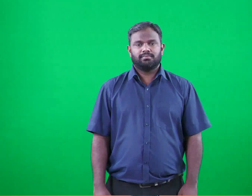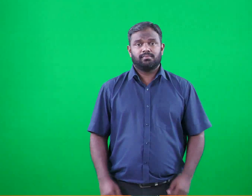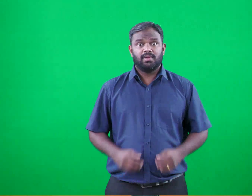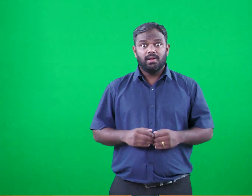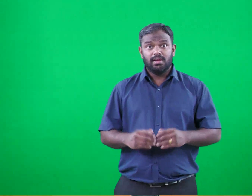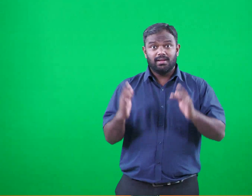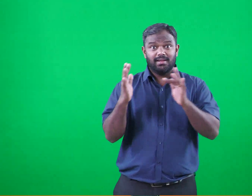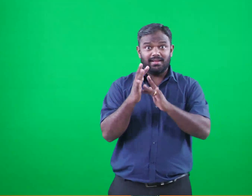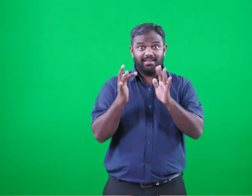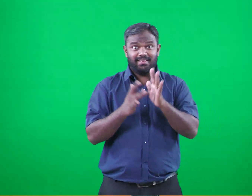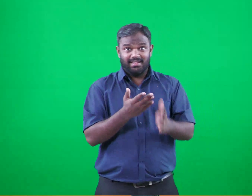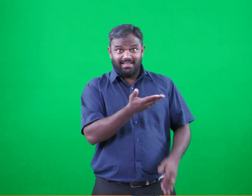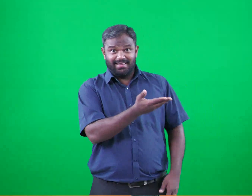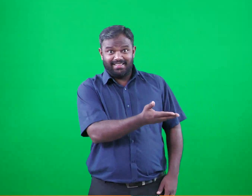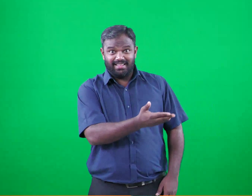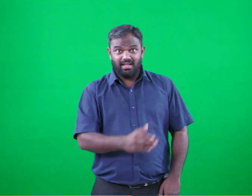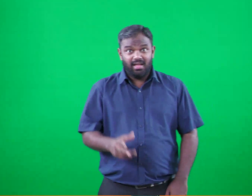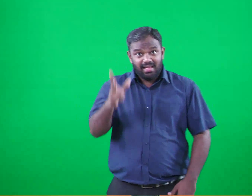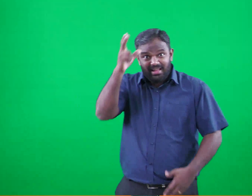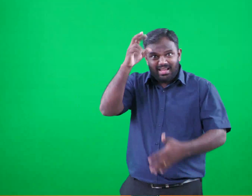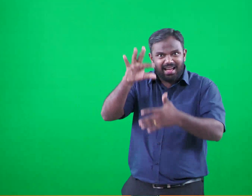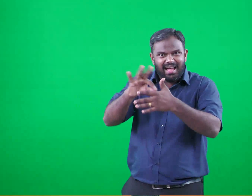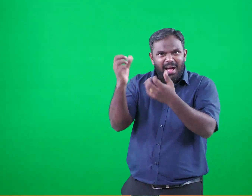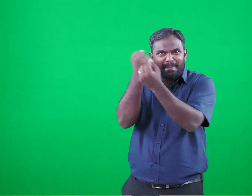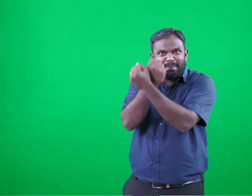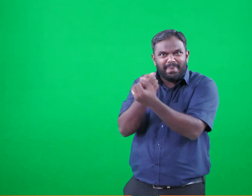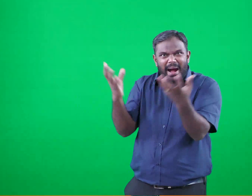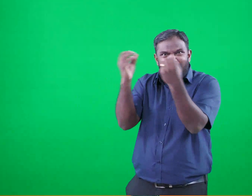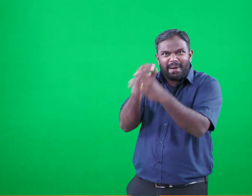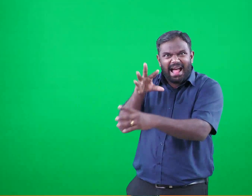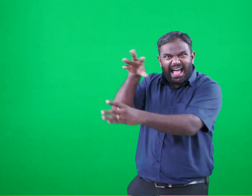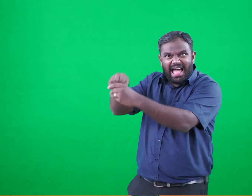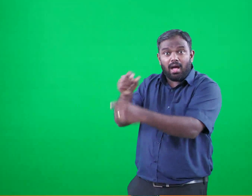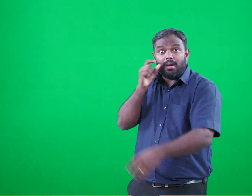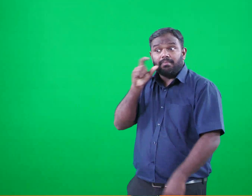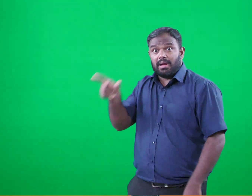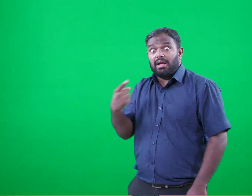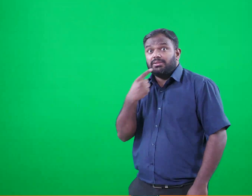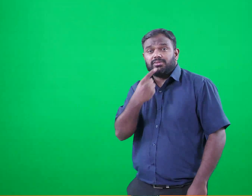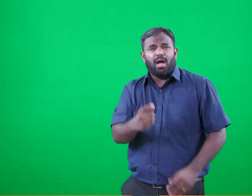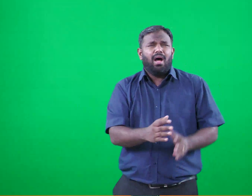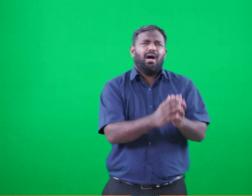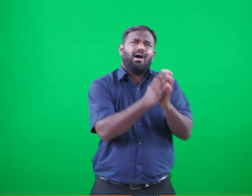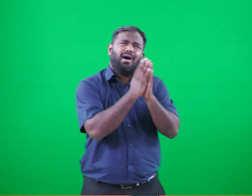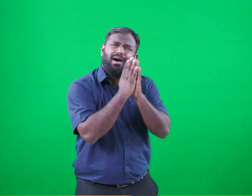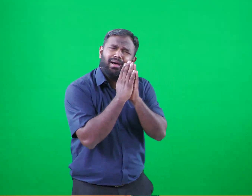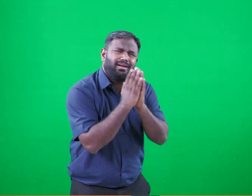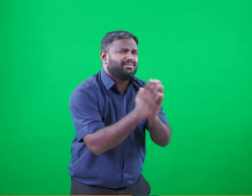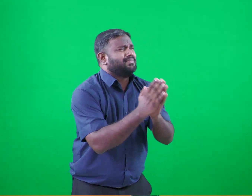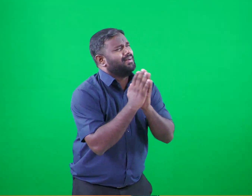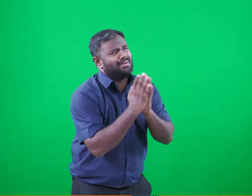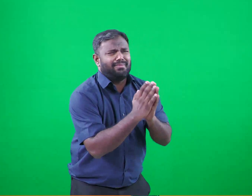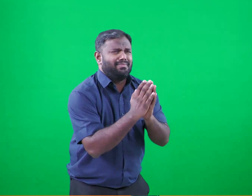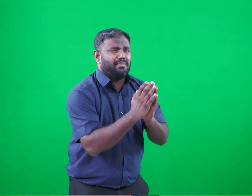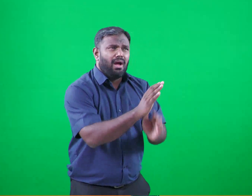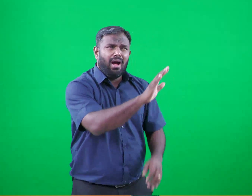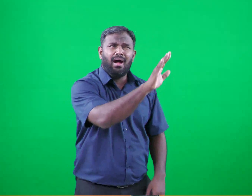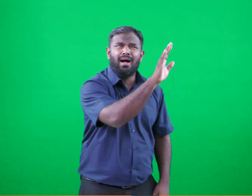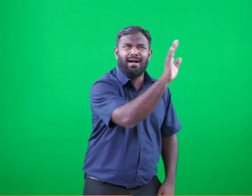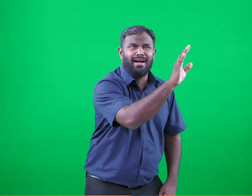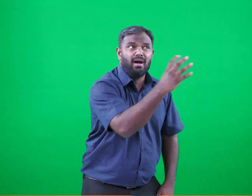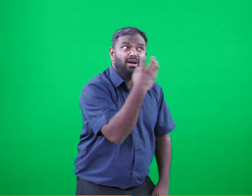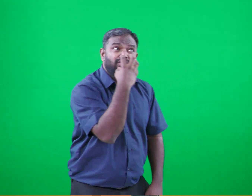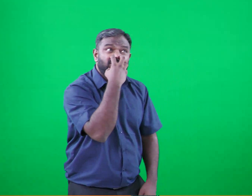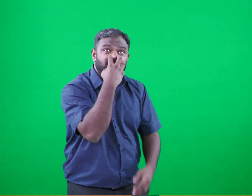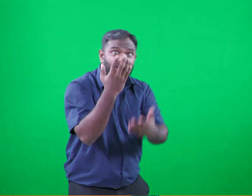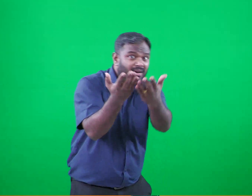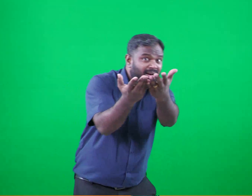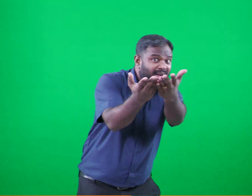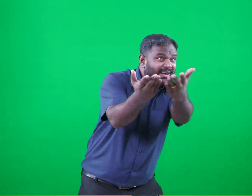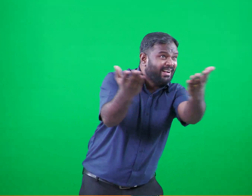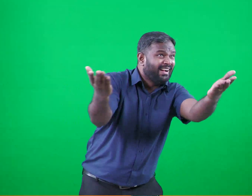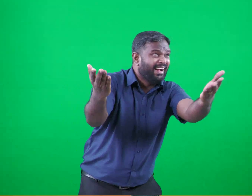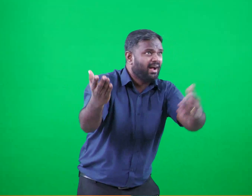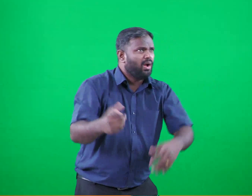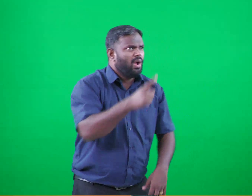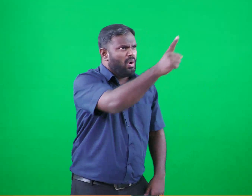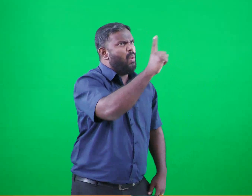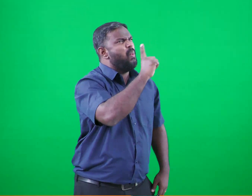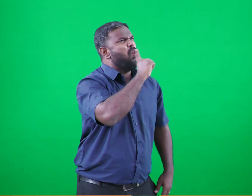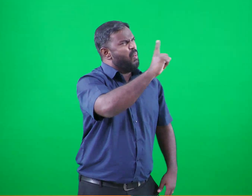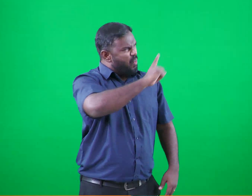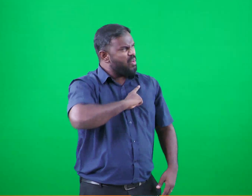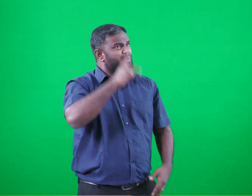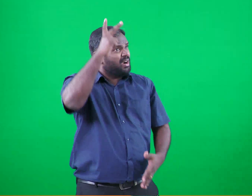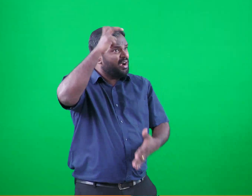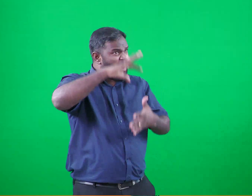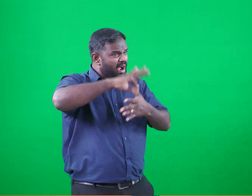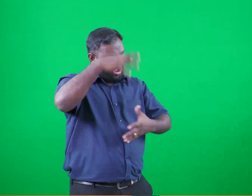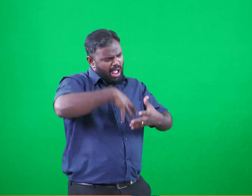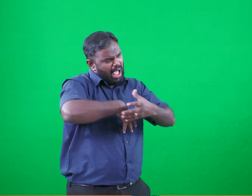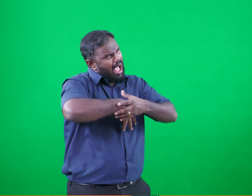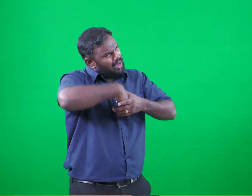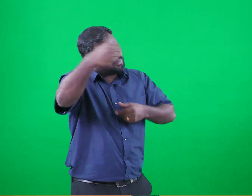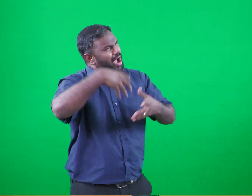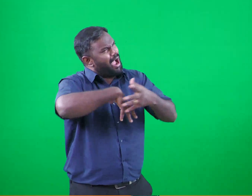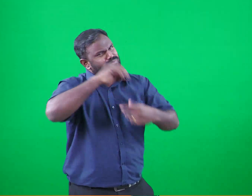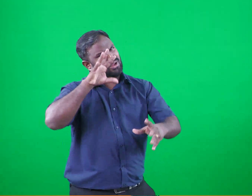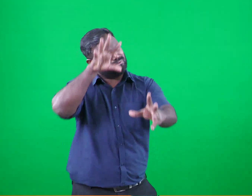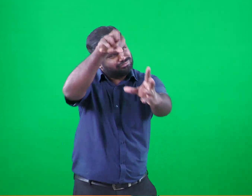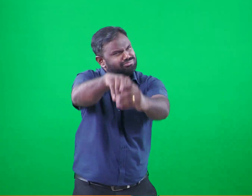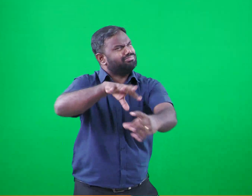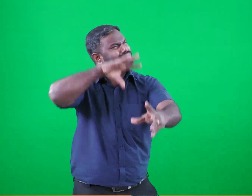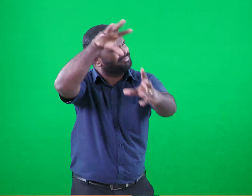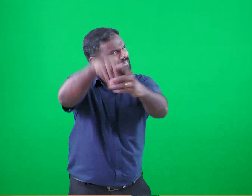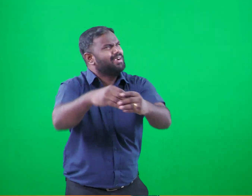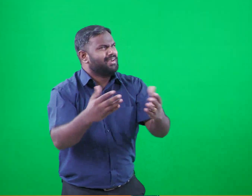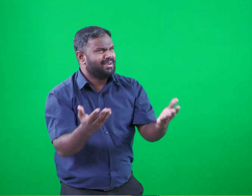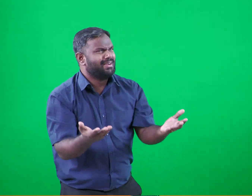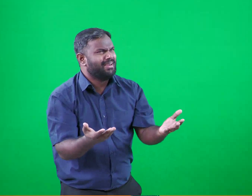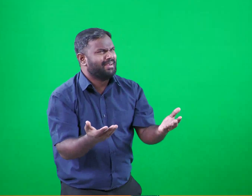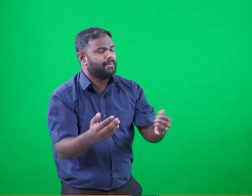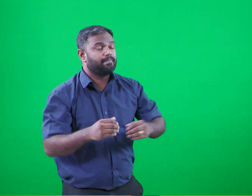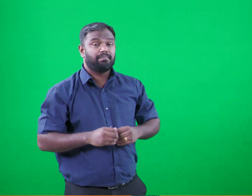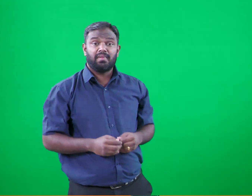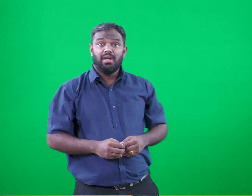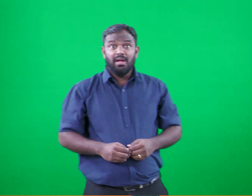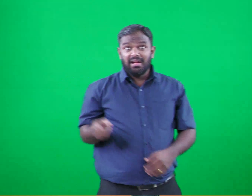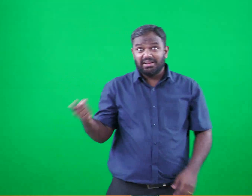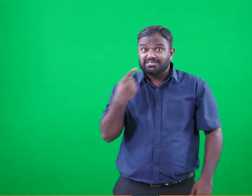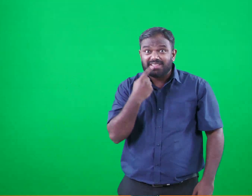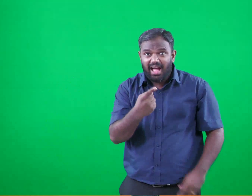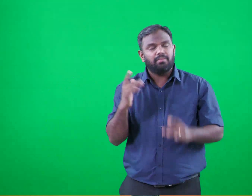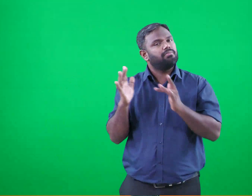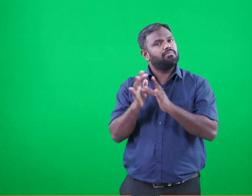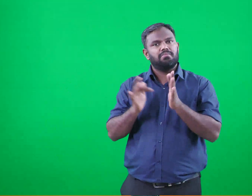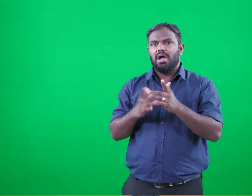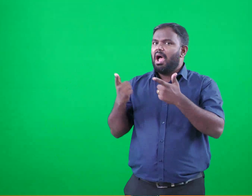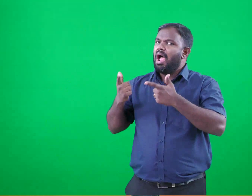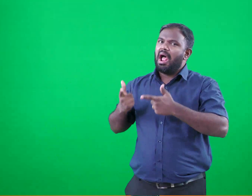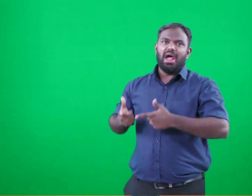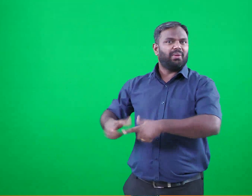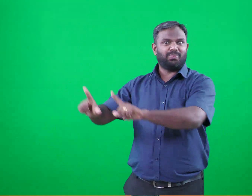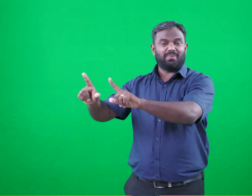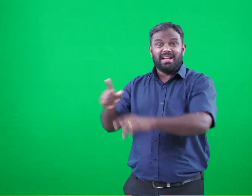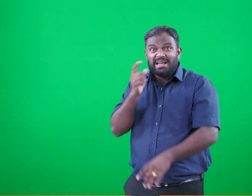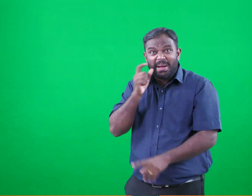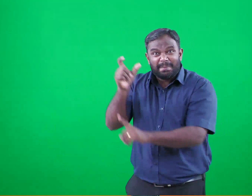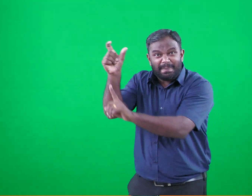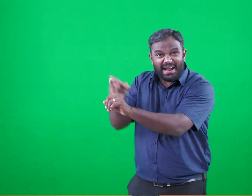So the demons begged Jesus, "Send us to the pigs, so that we may enter them."